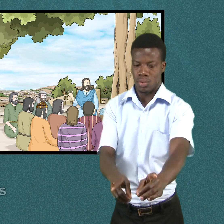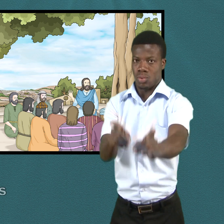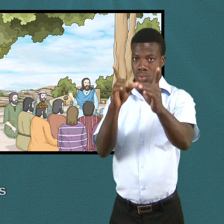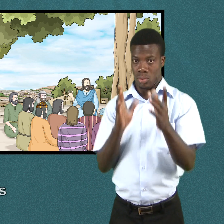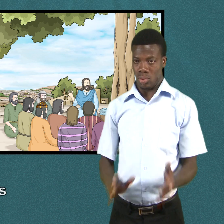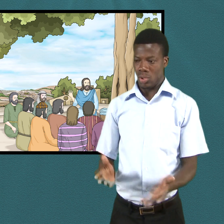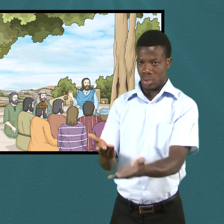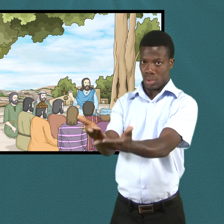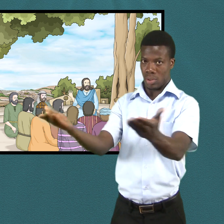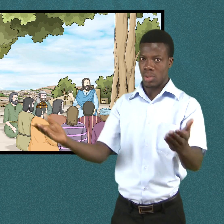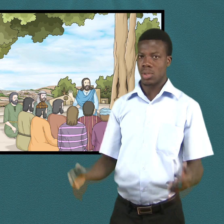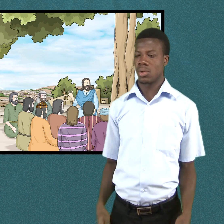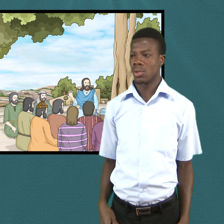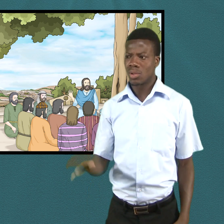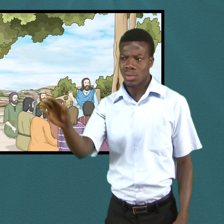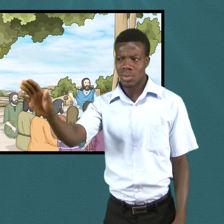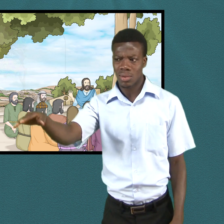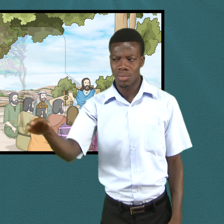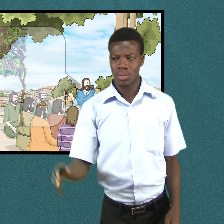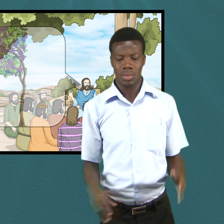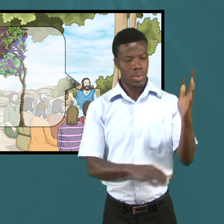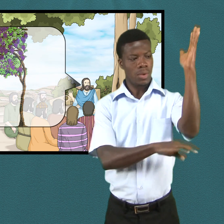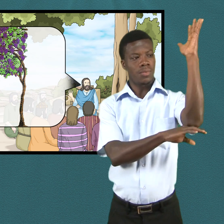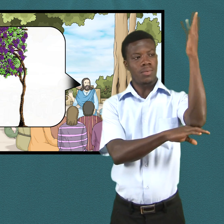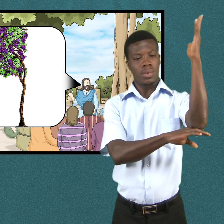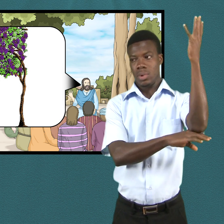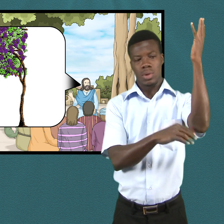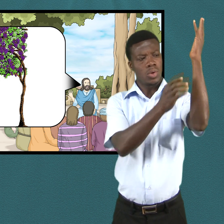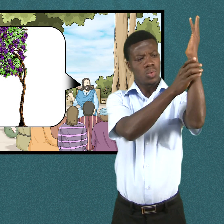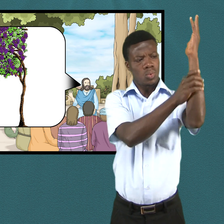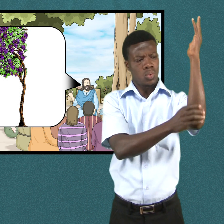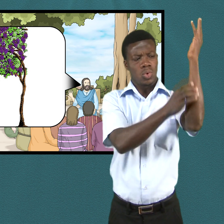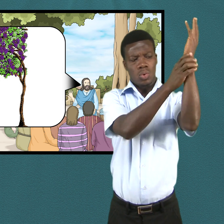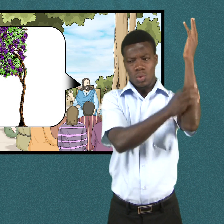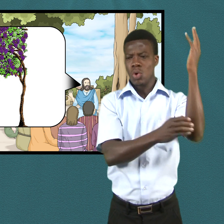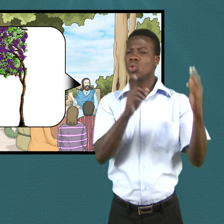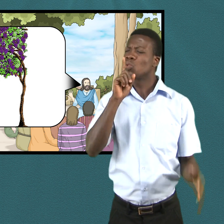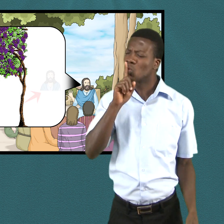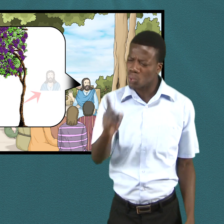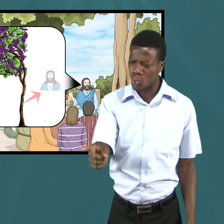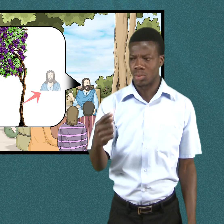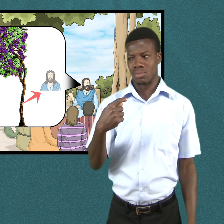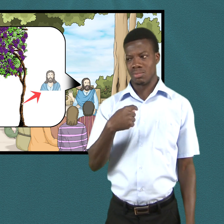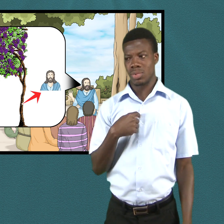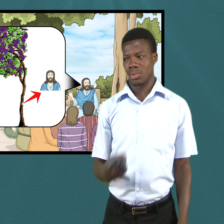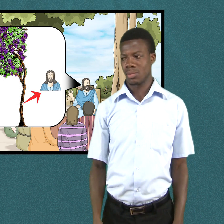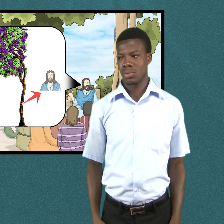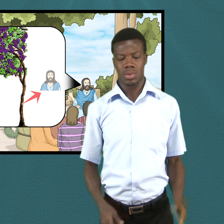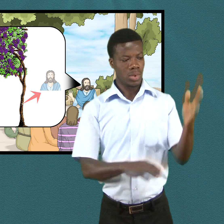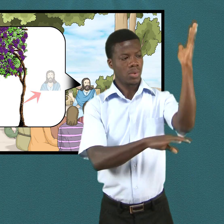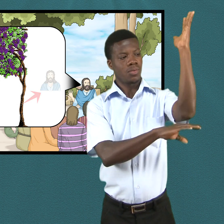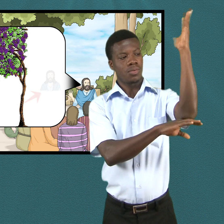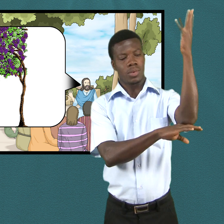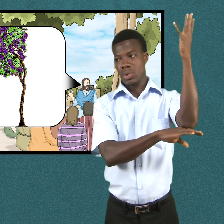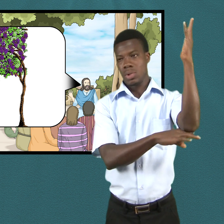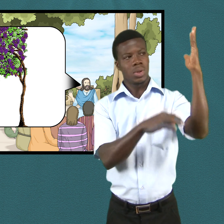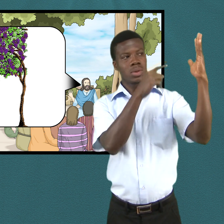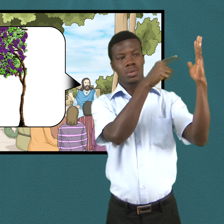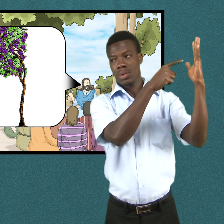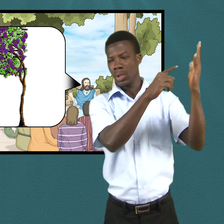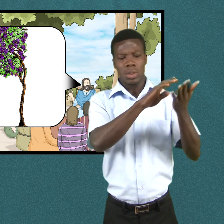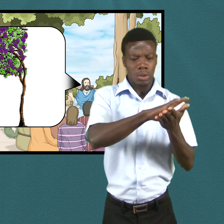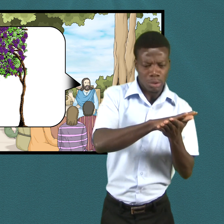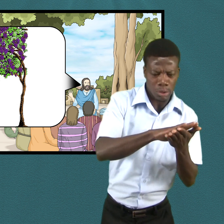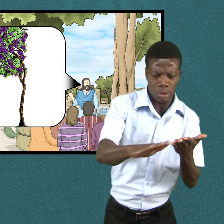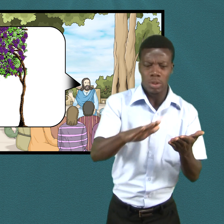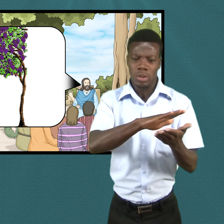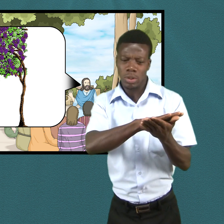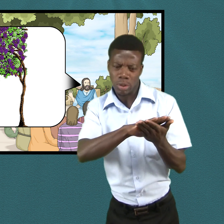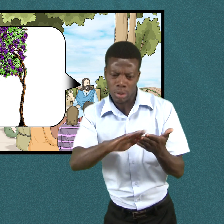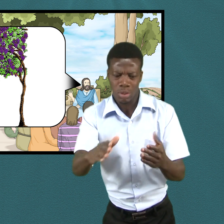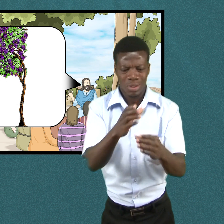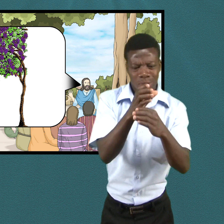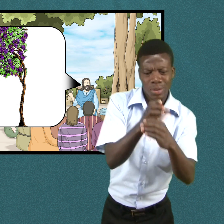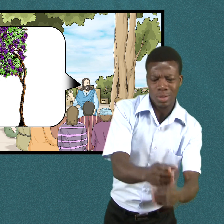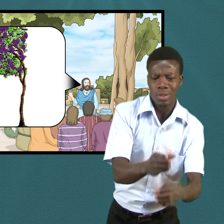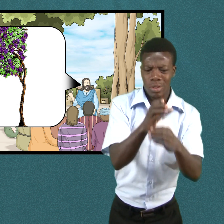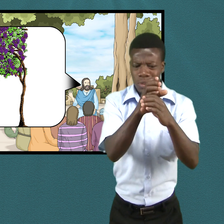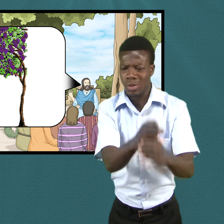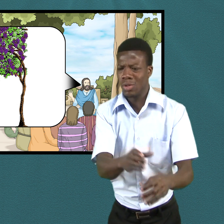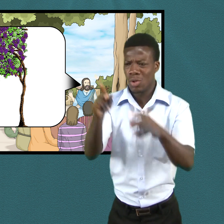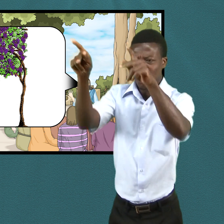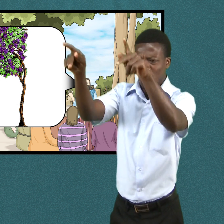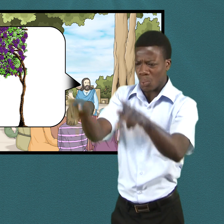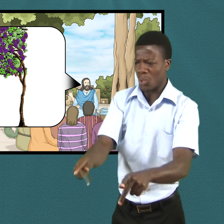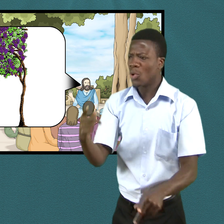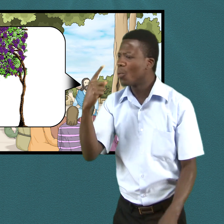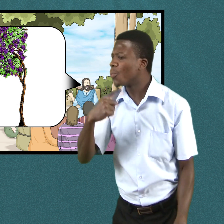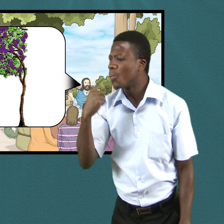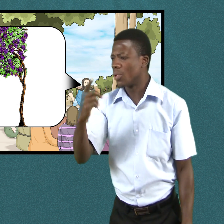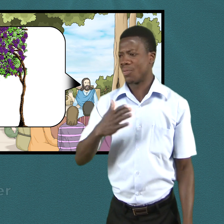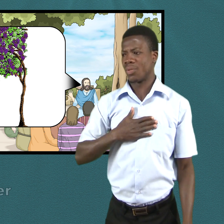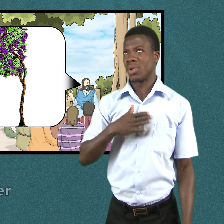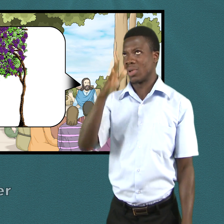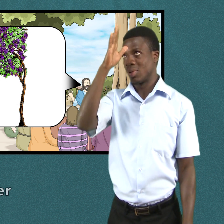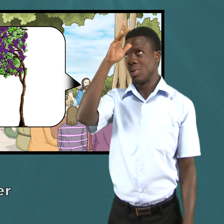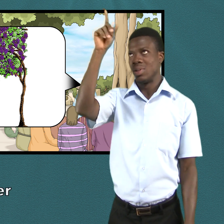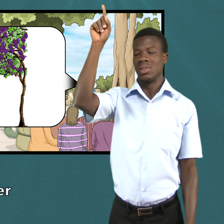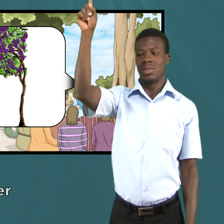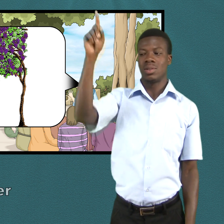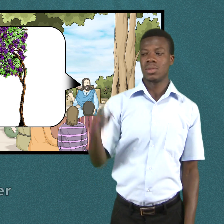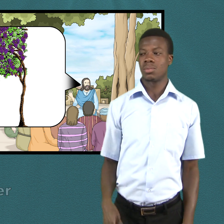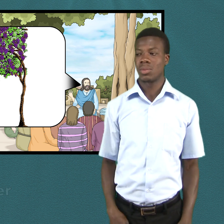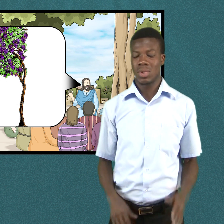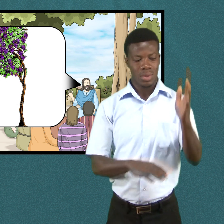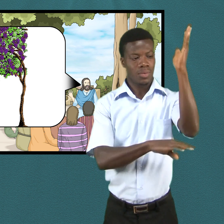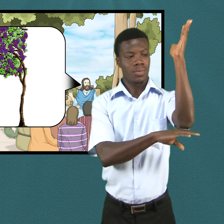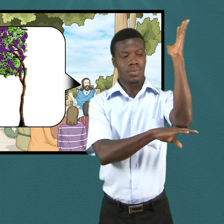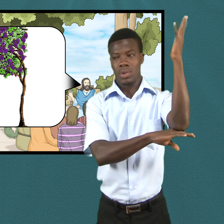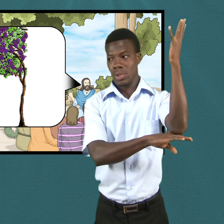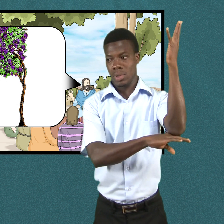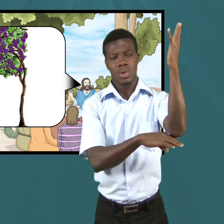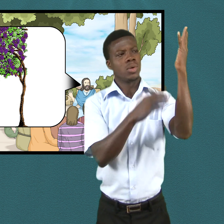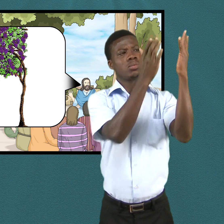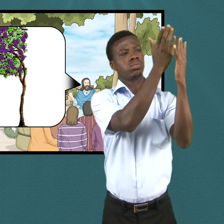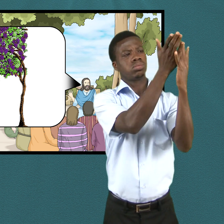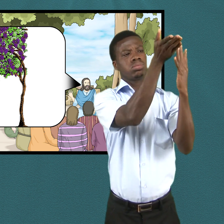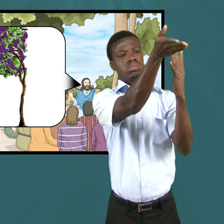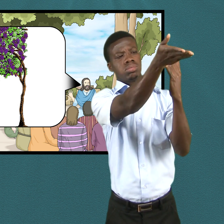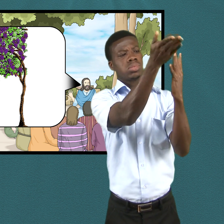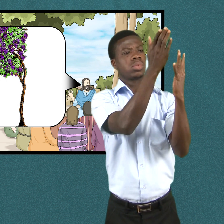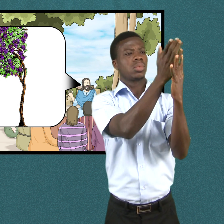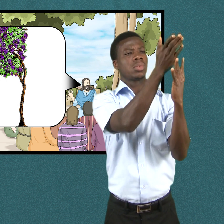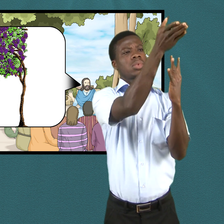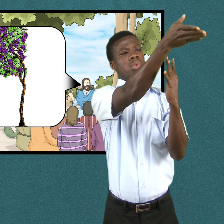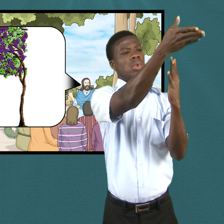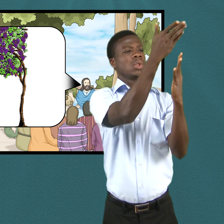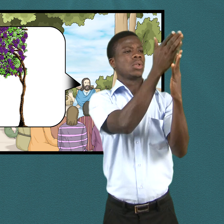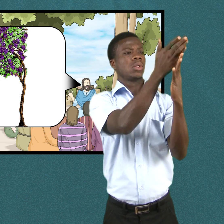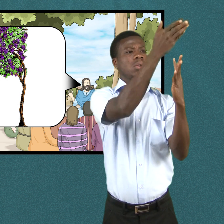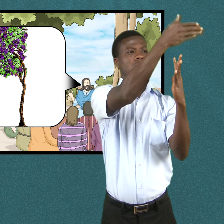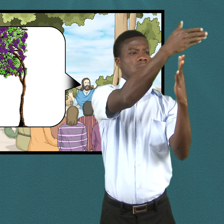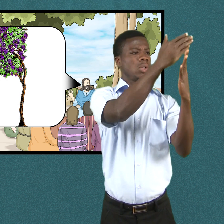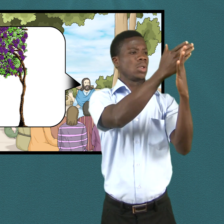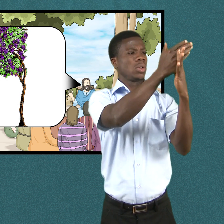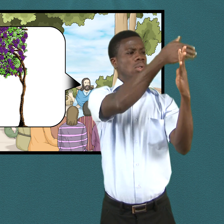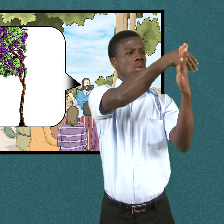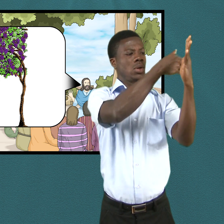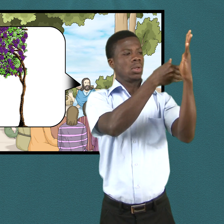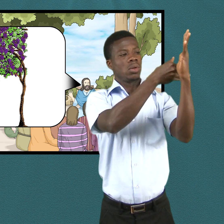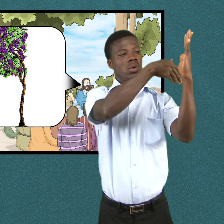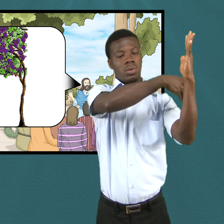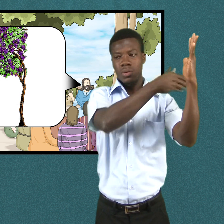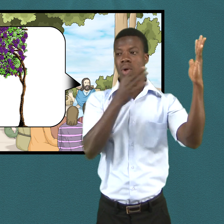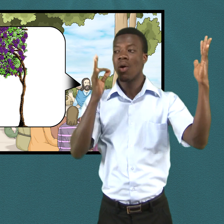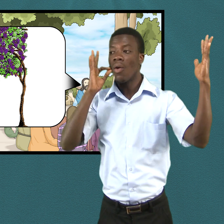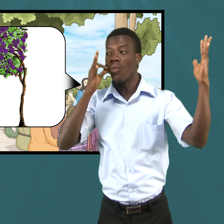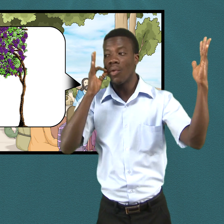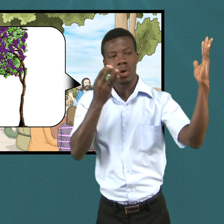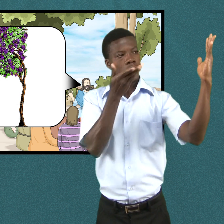“I am the true vine, and My Father is the keeper of the vineyard.